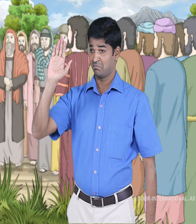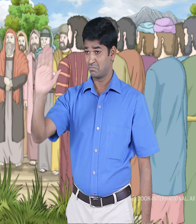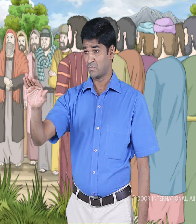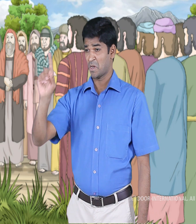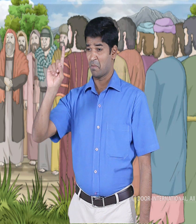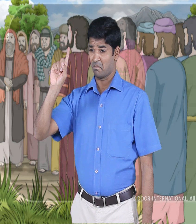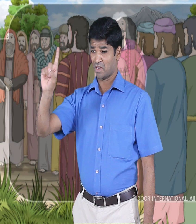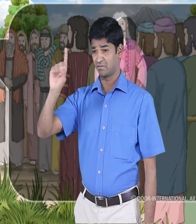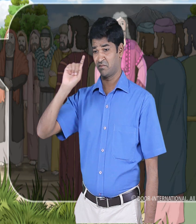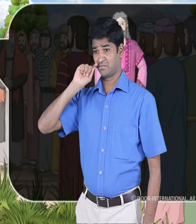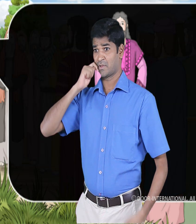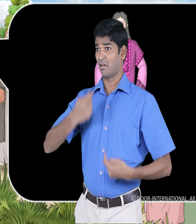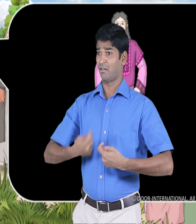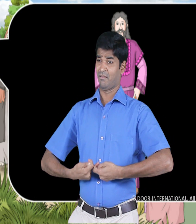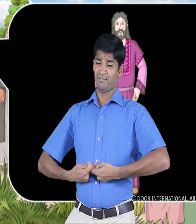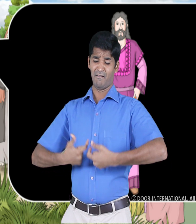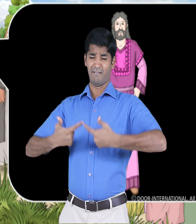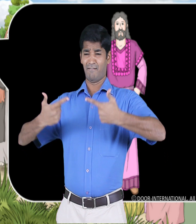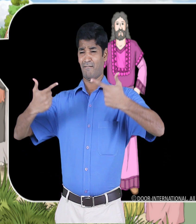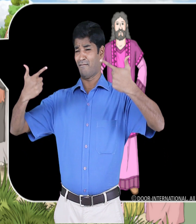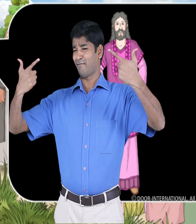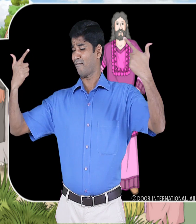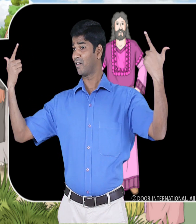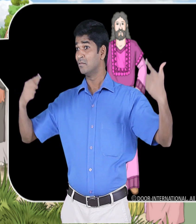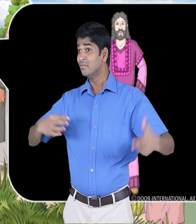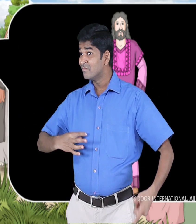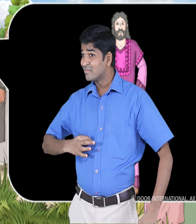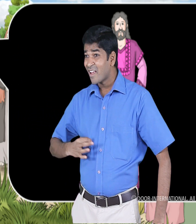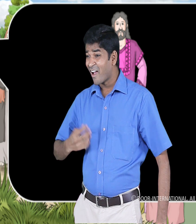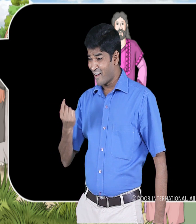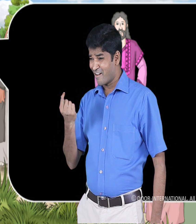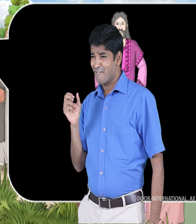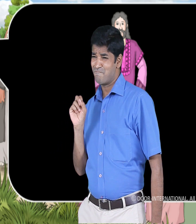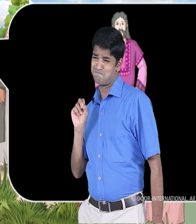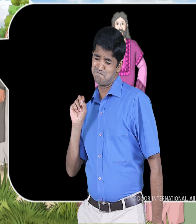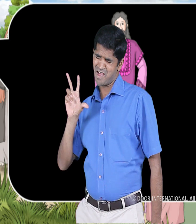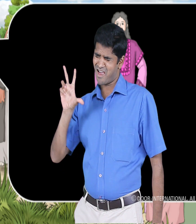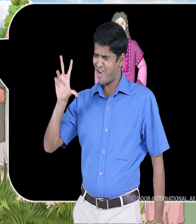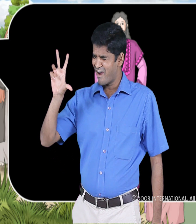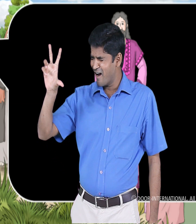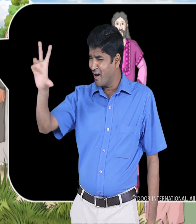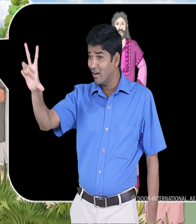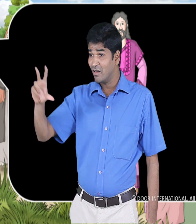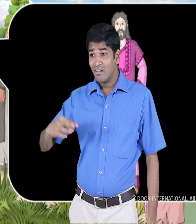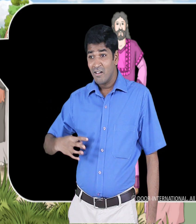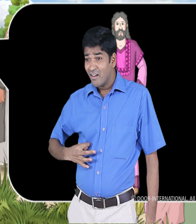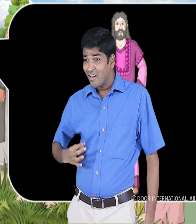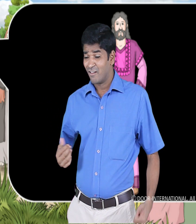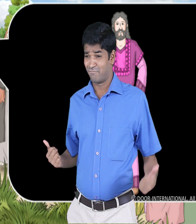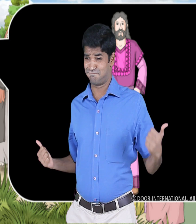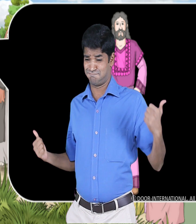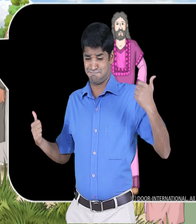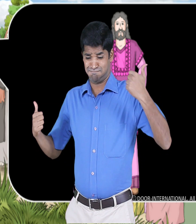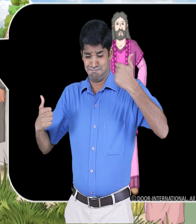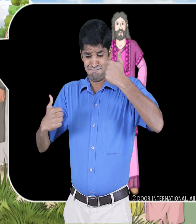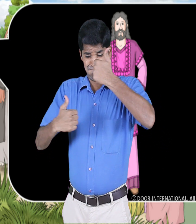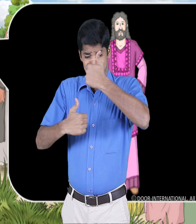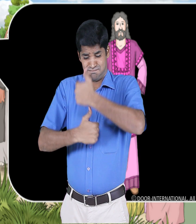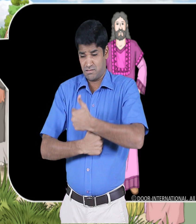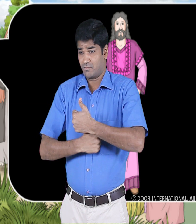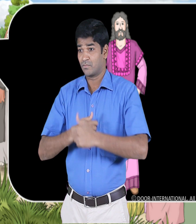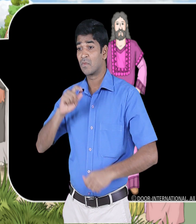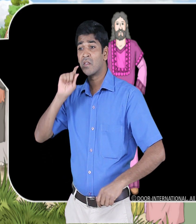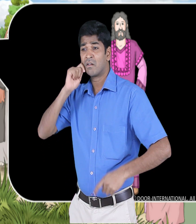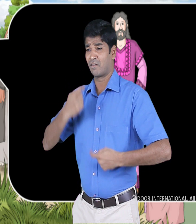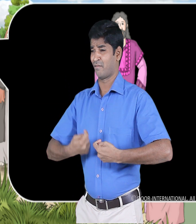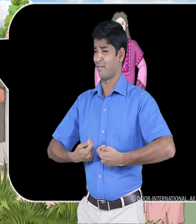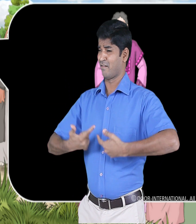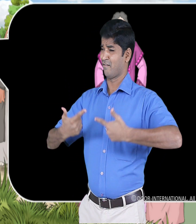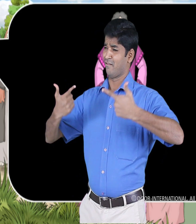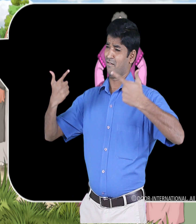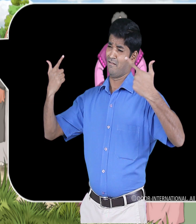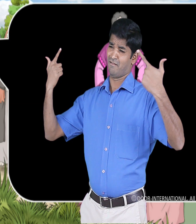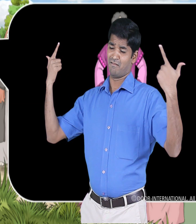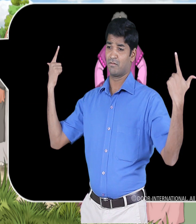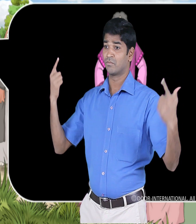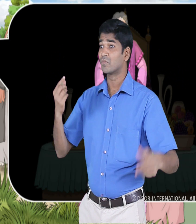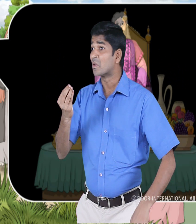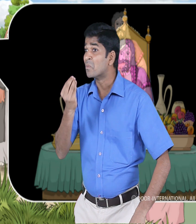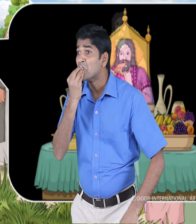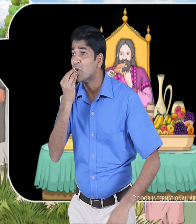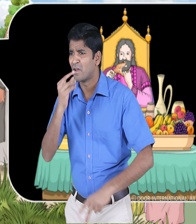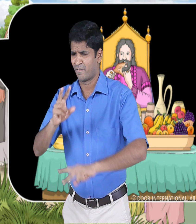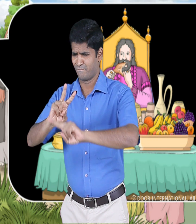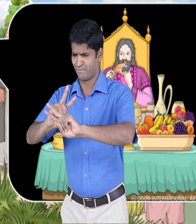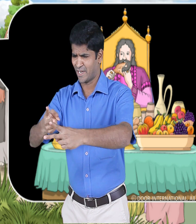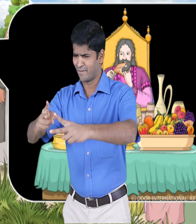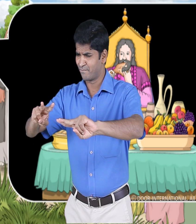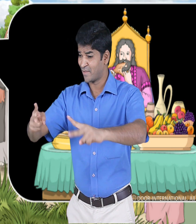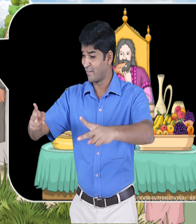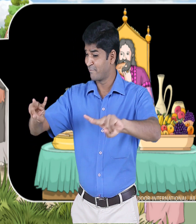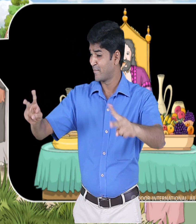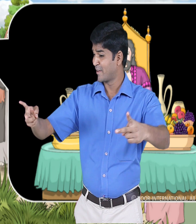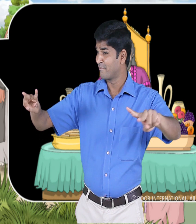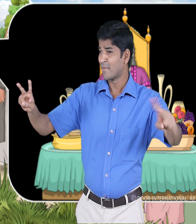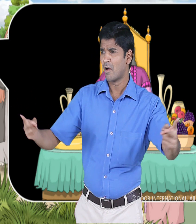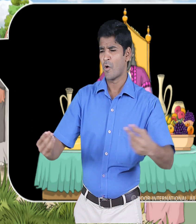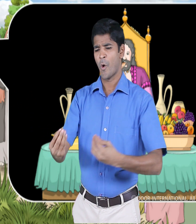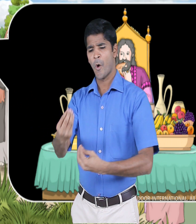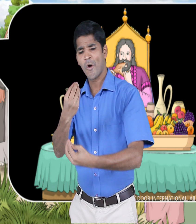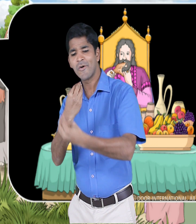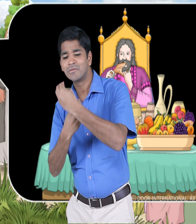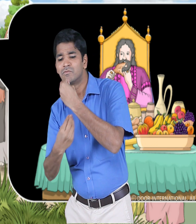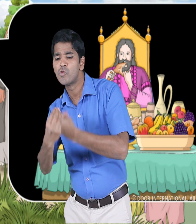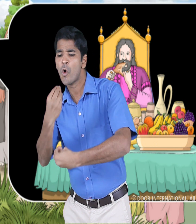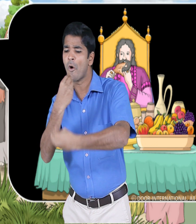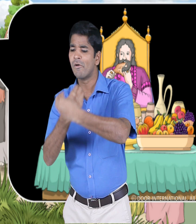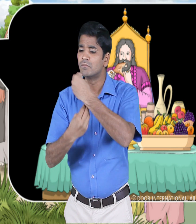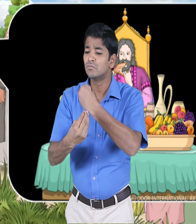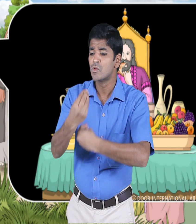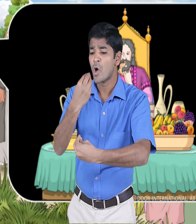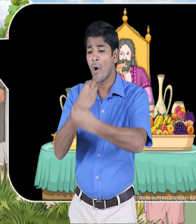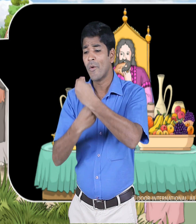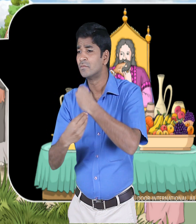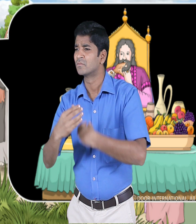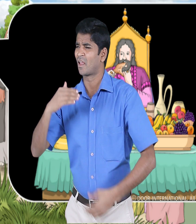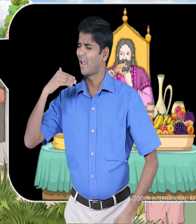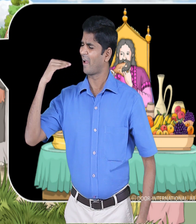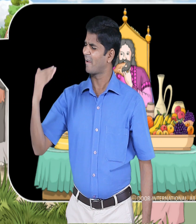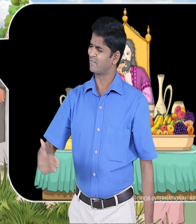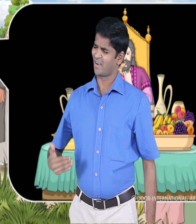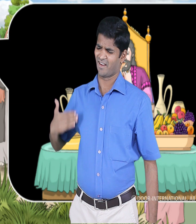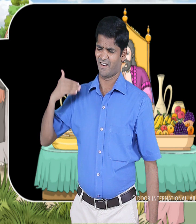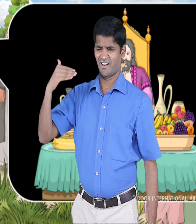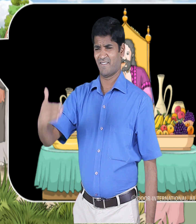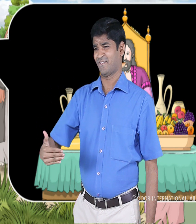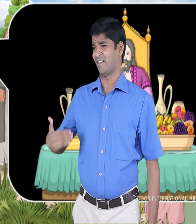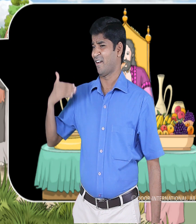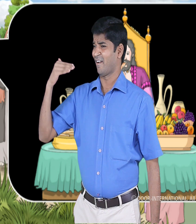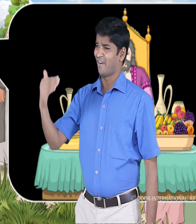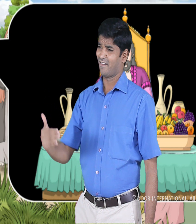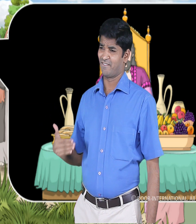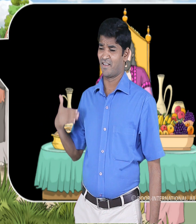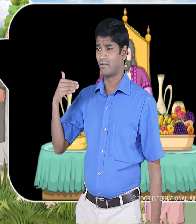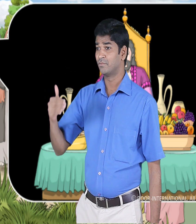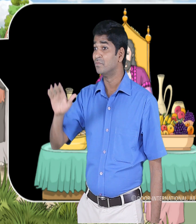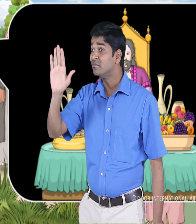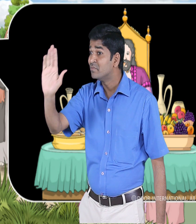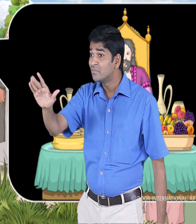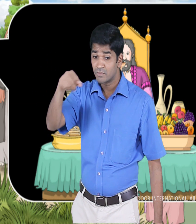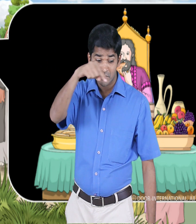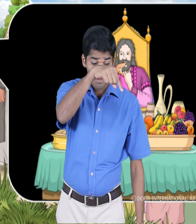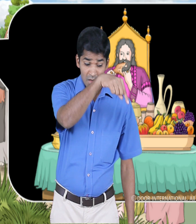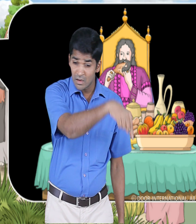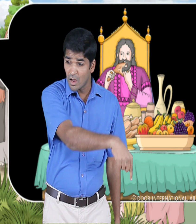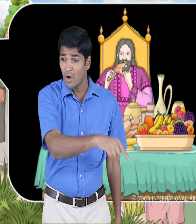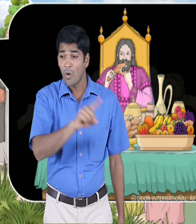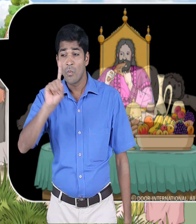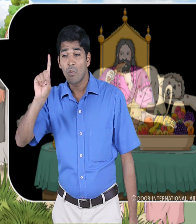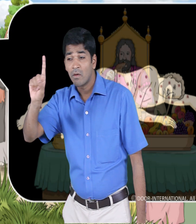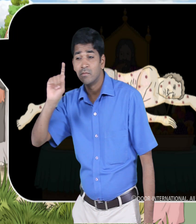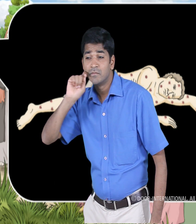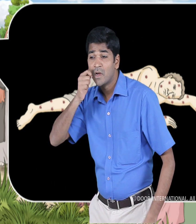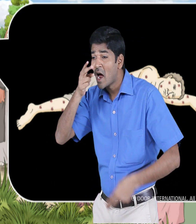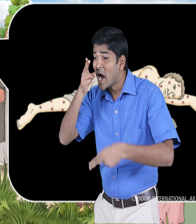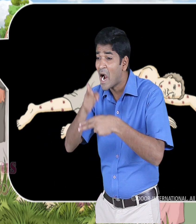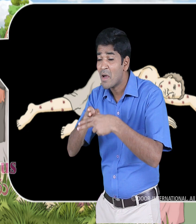Now there was a rich man dressed in purple and fine linen, who lived each day in joyous splendor.